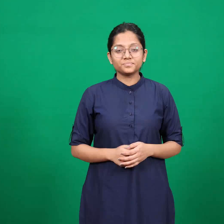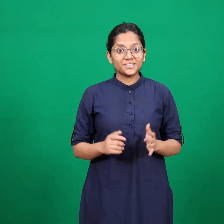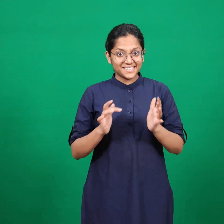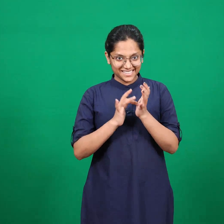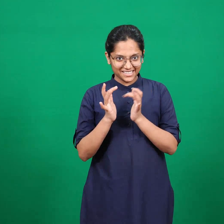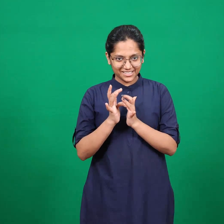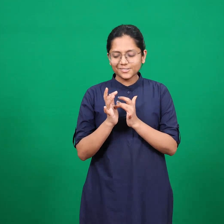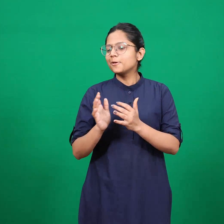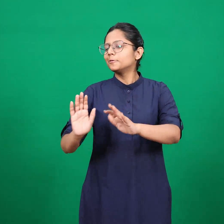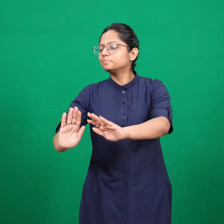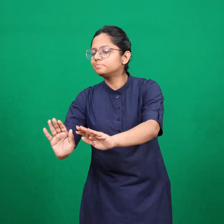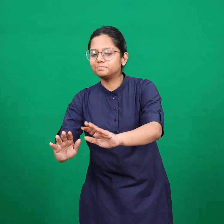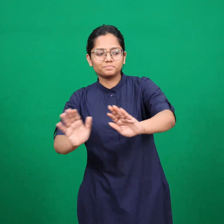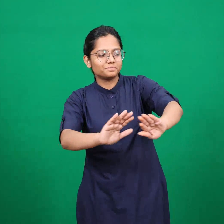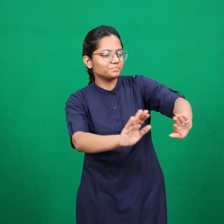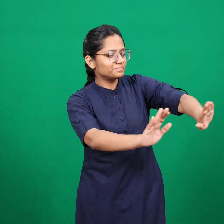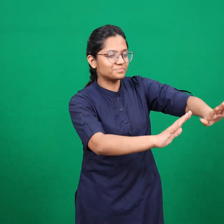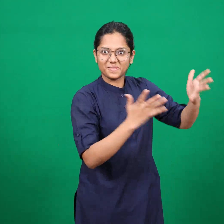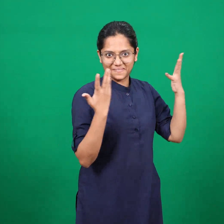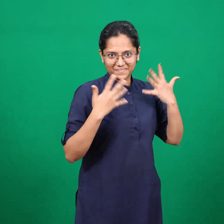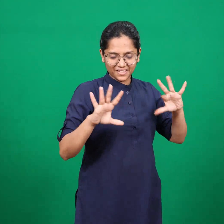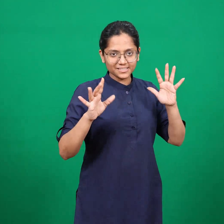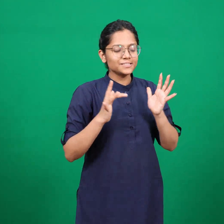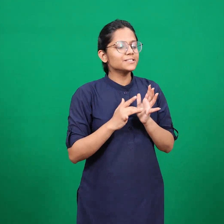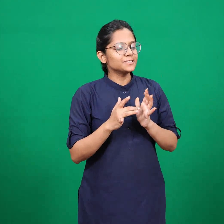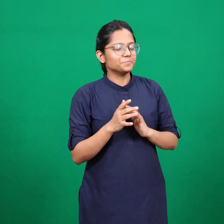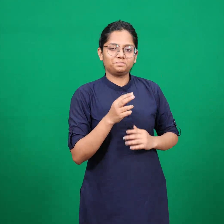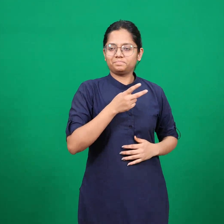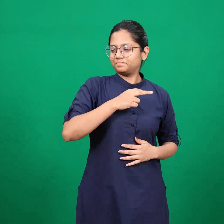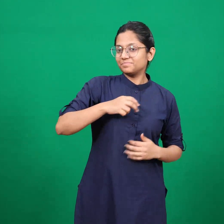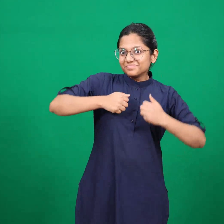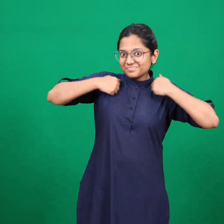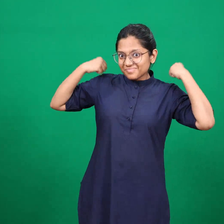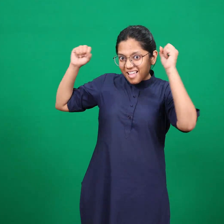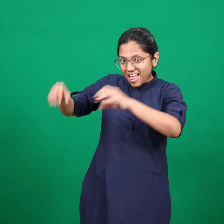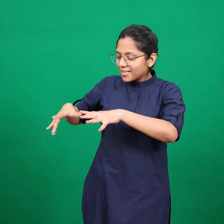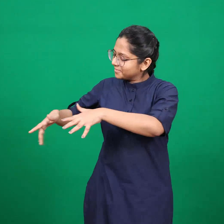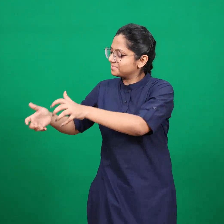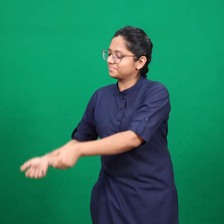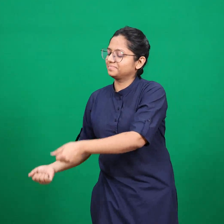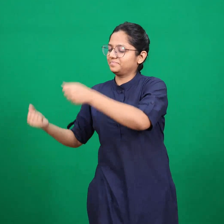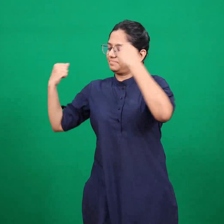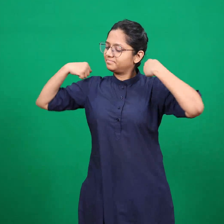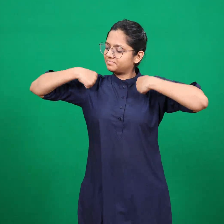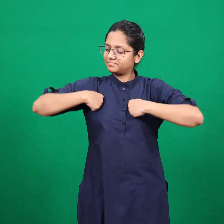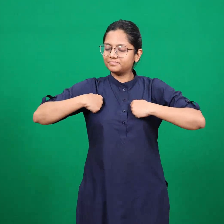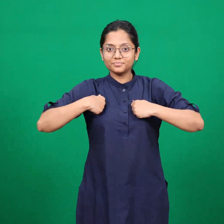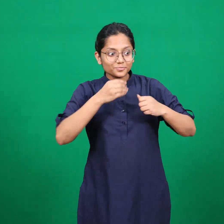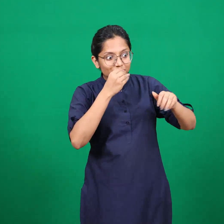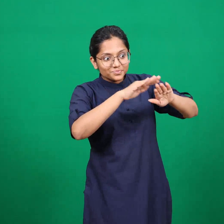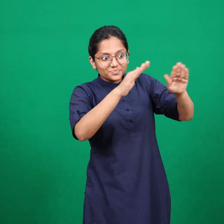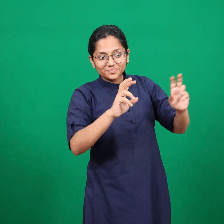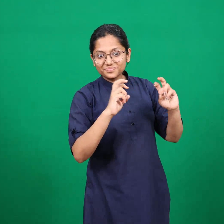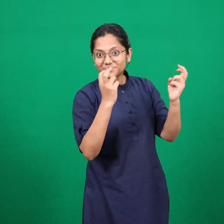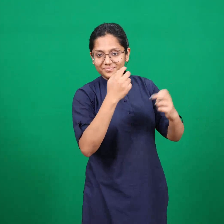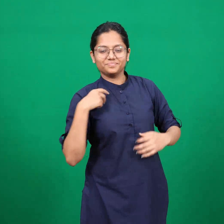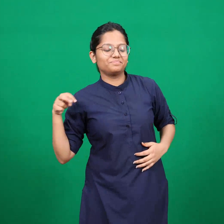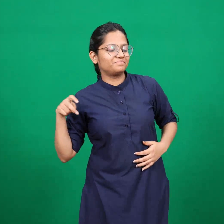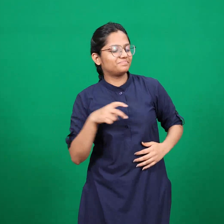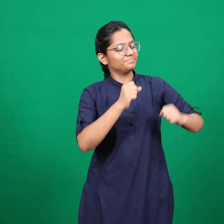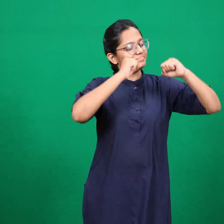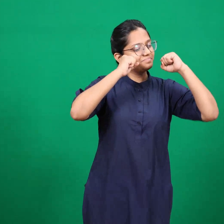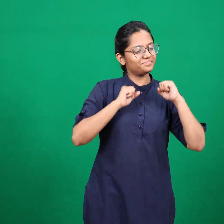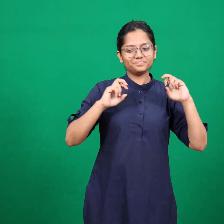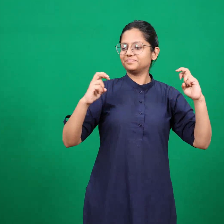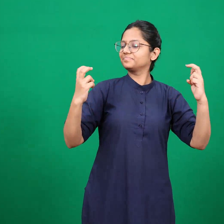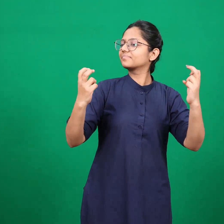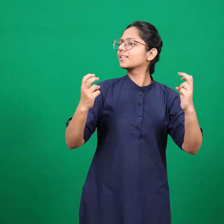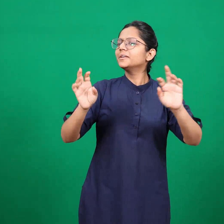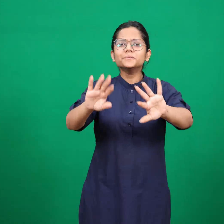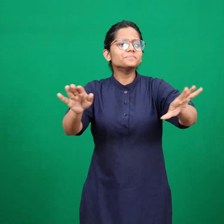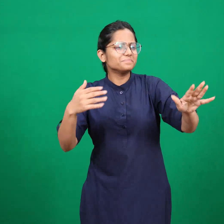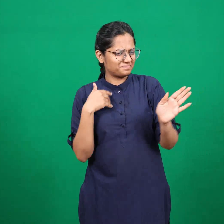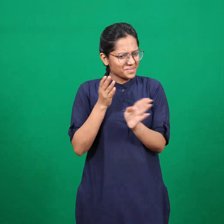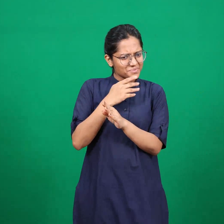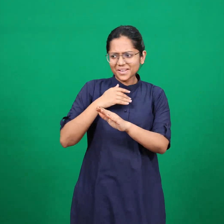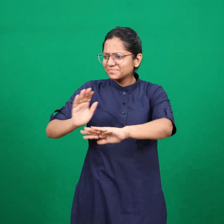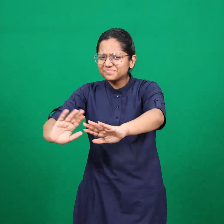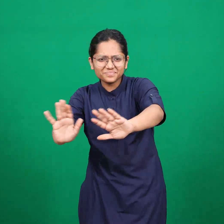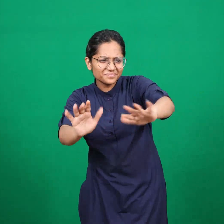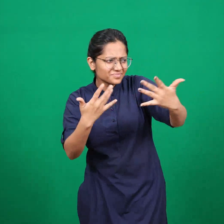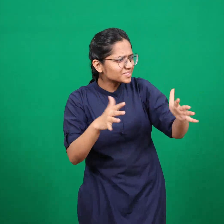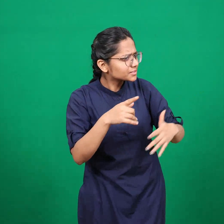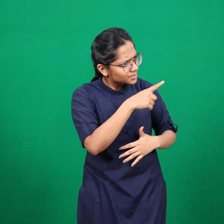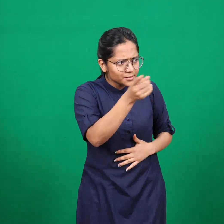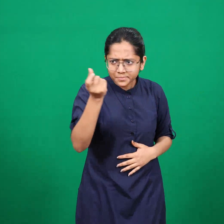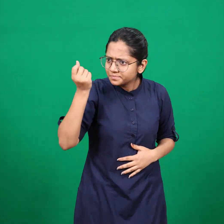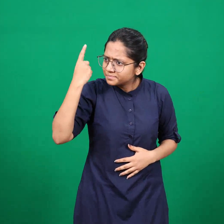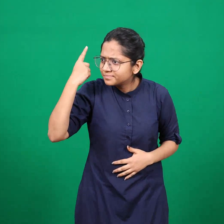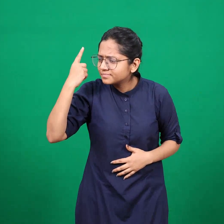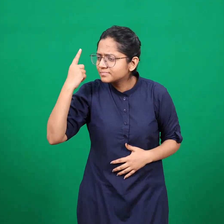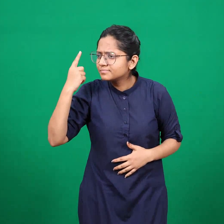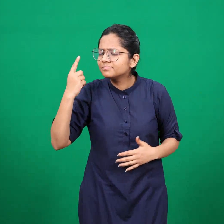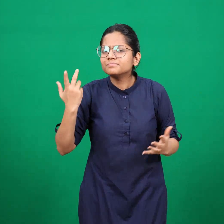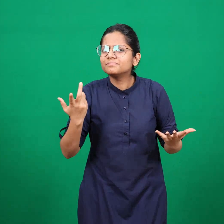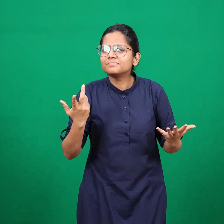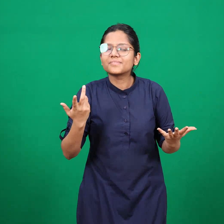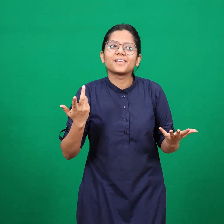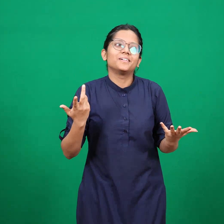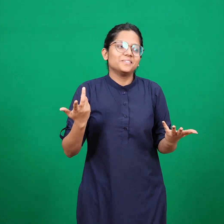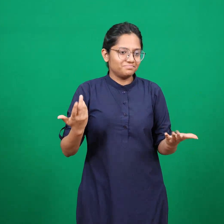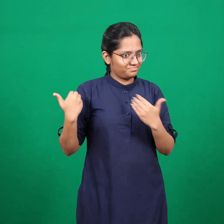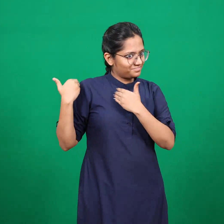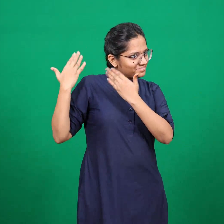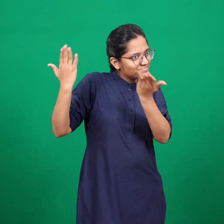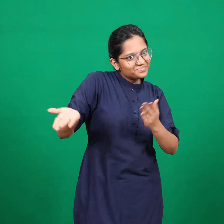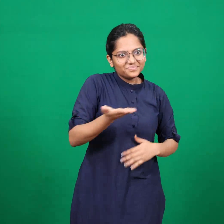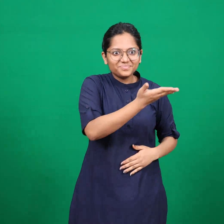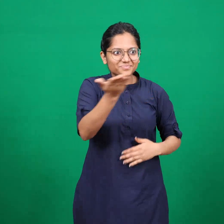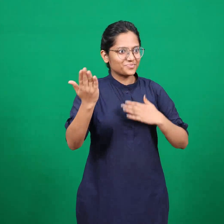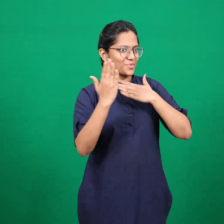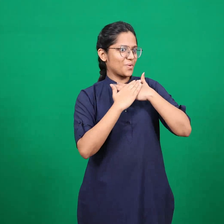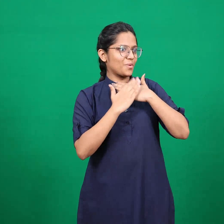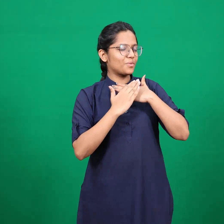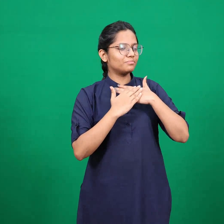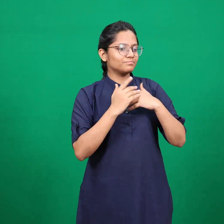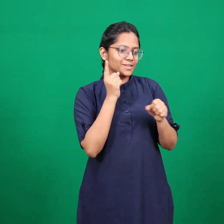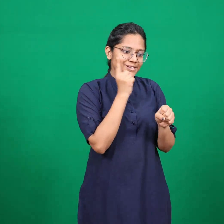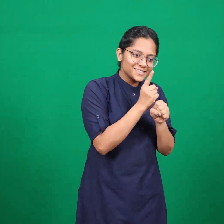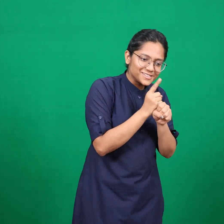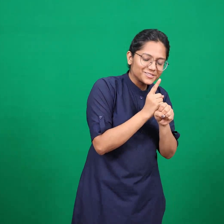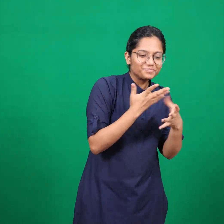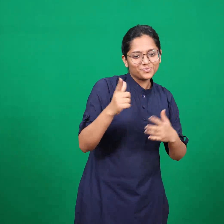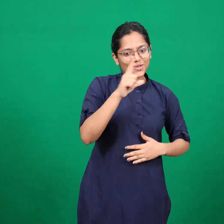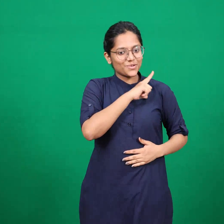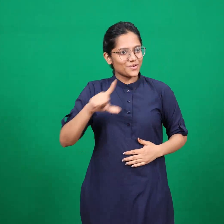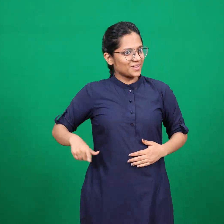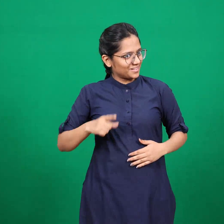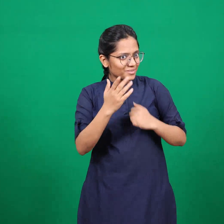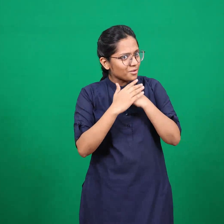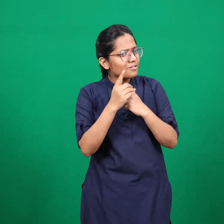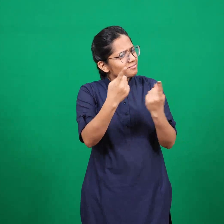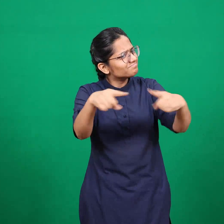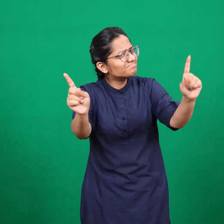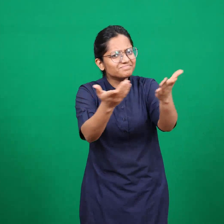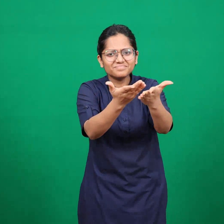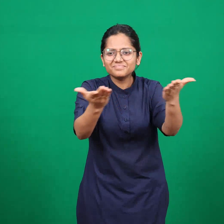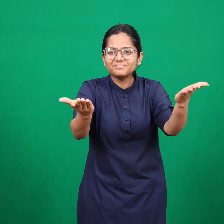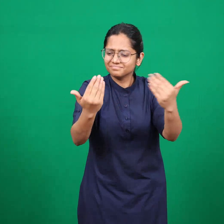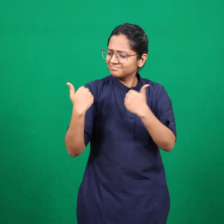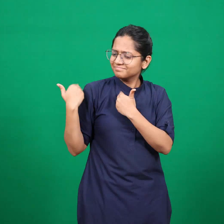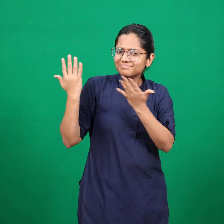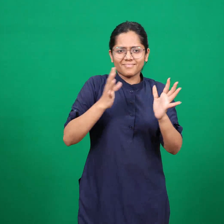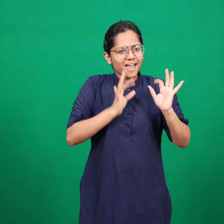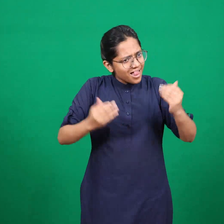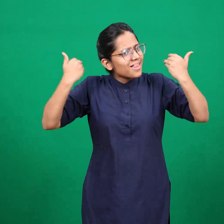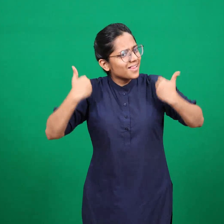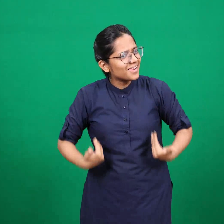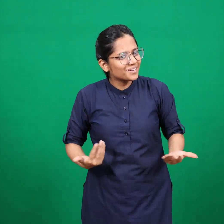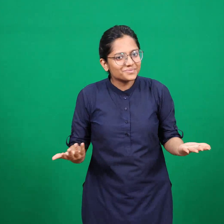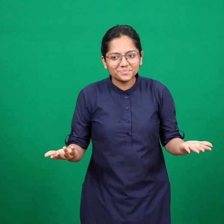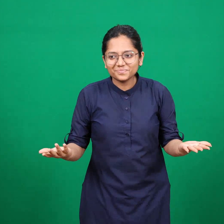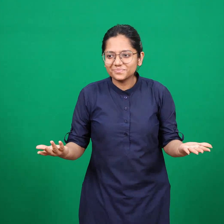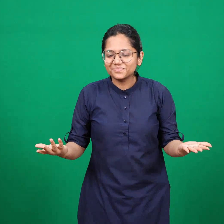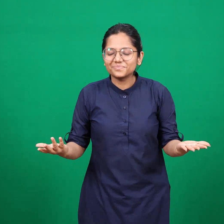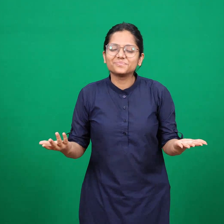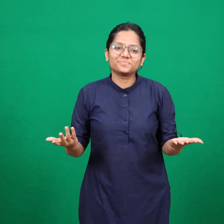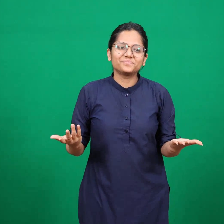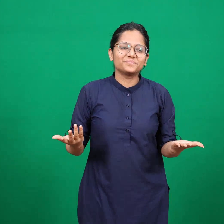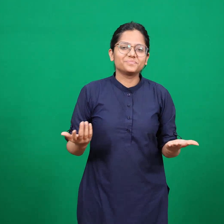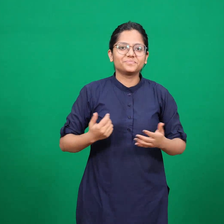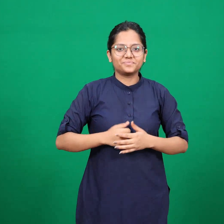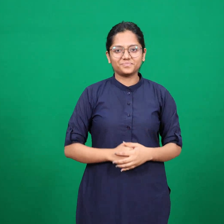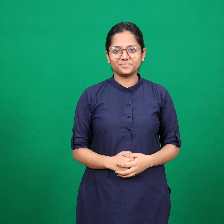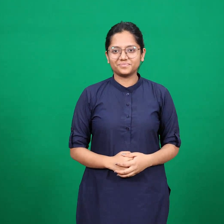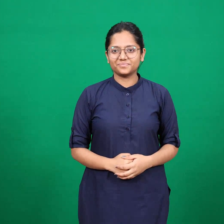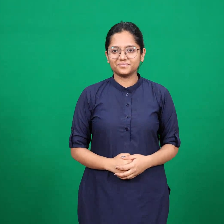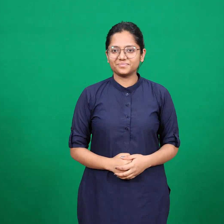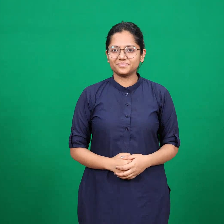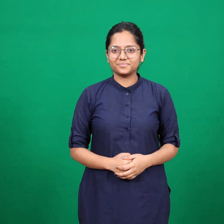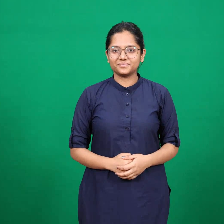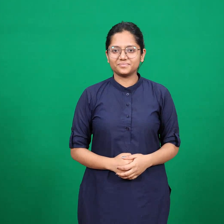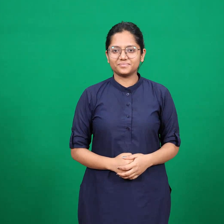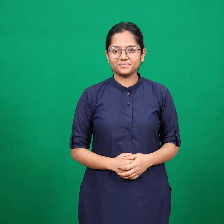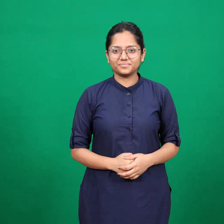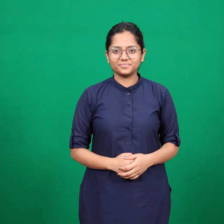When Jesus had washed their feet and put on His outer garments, He reclined with them again and asked, "Do you know what I have done for you? You call Me Teacher and Lord, and rightly so, because I am.